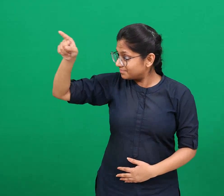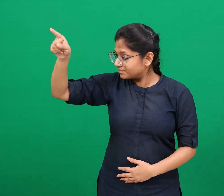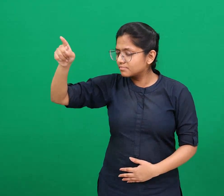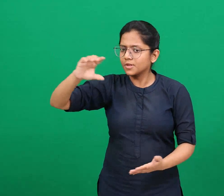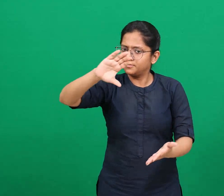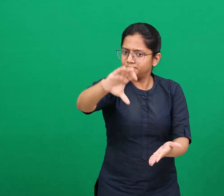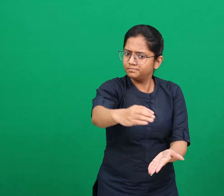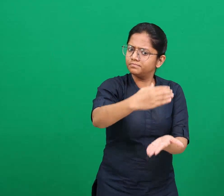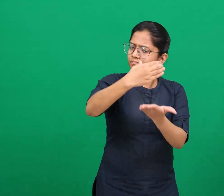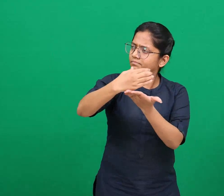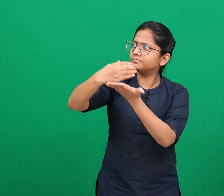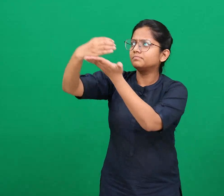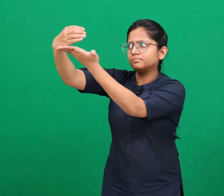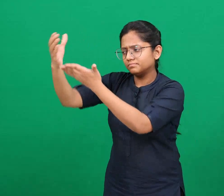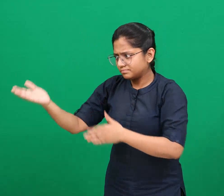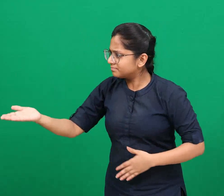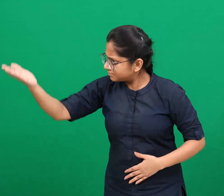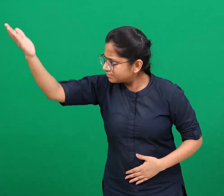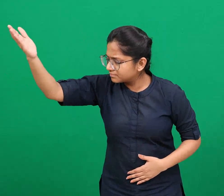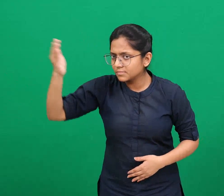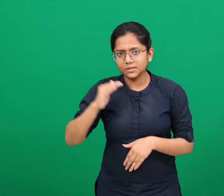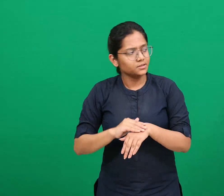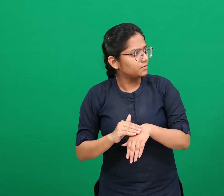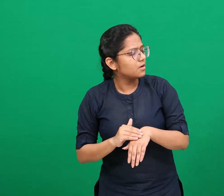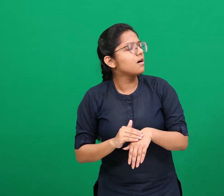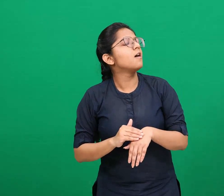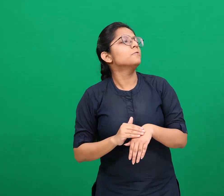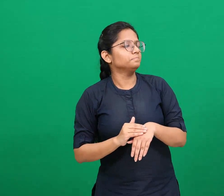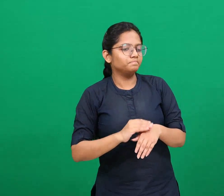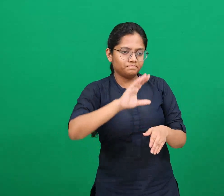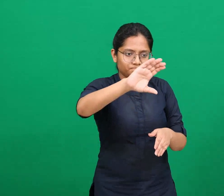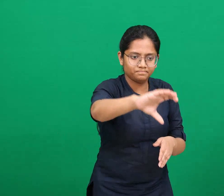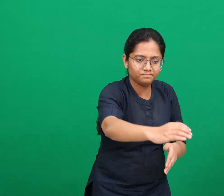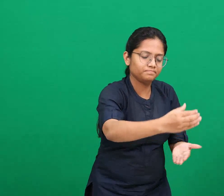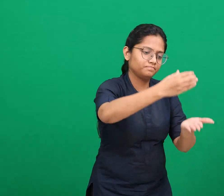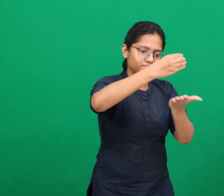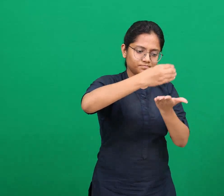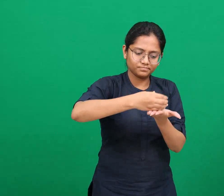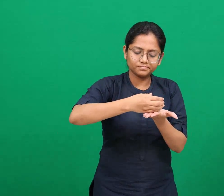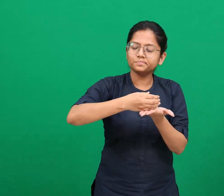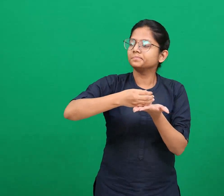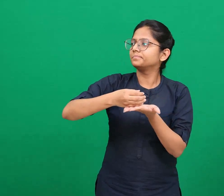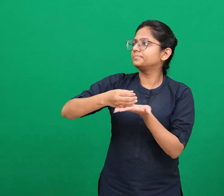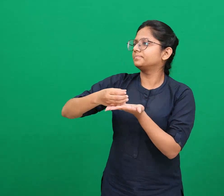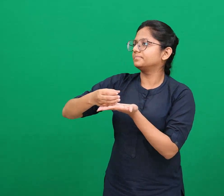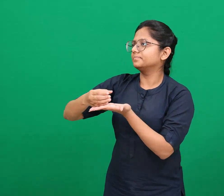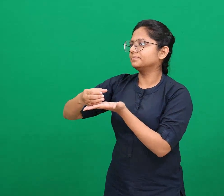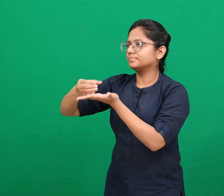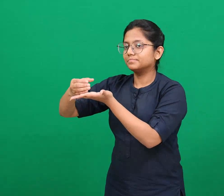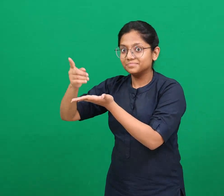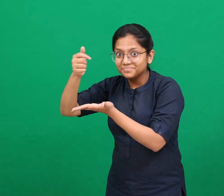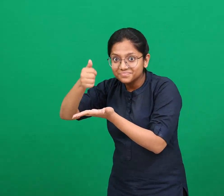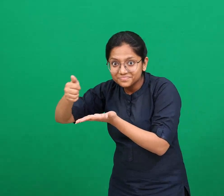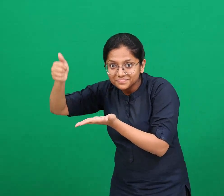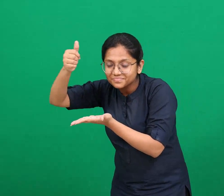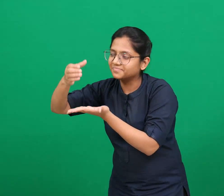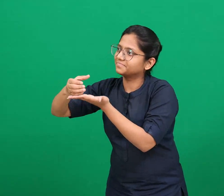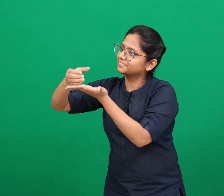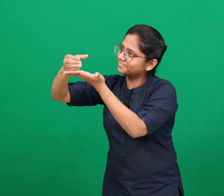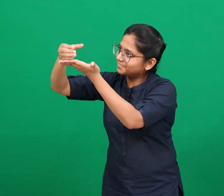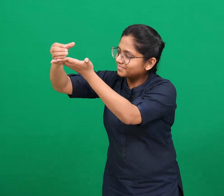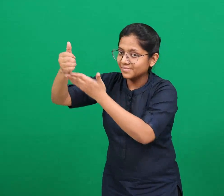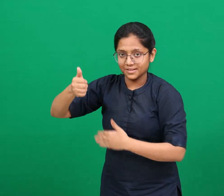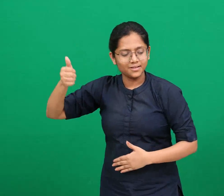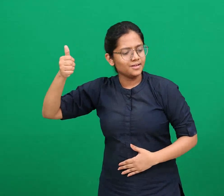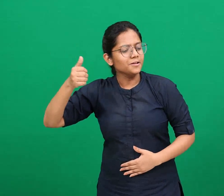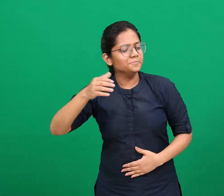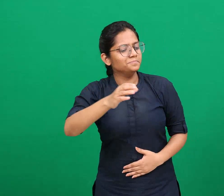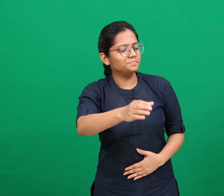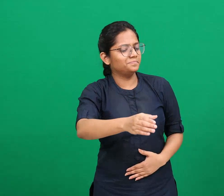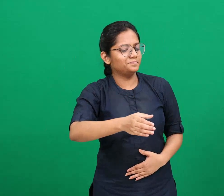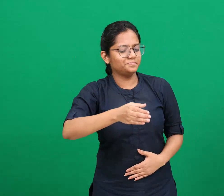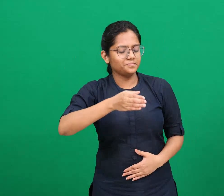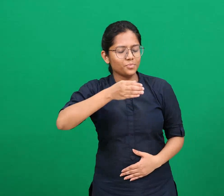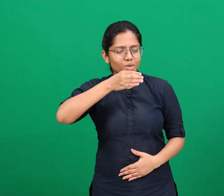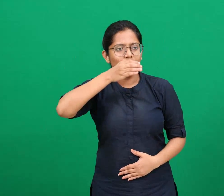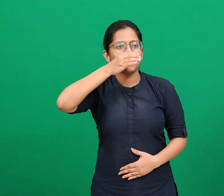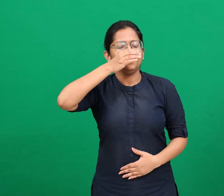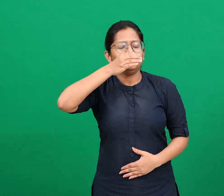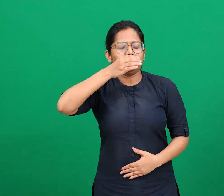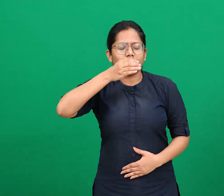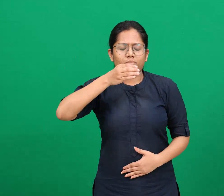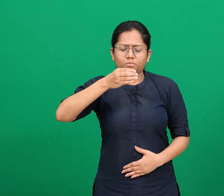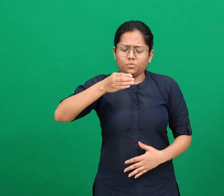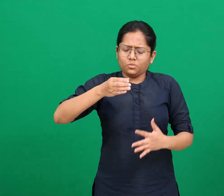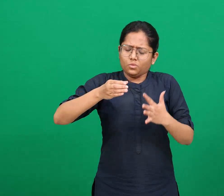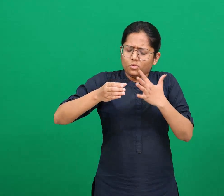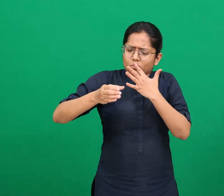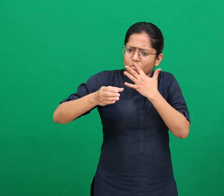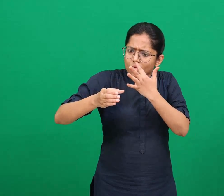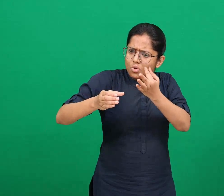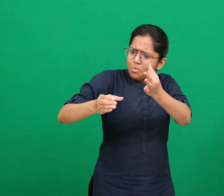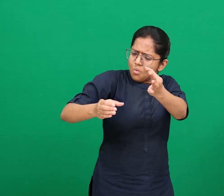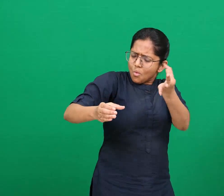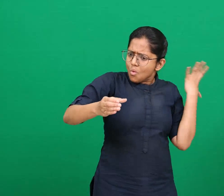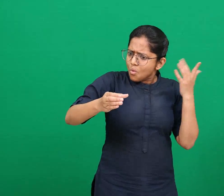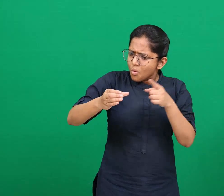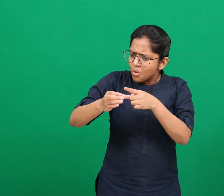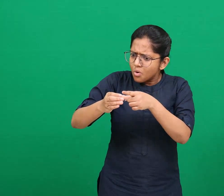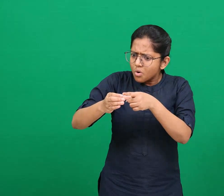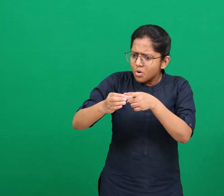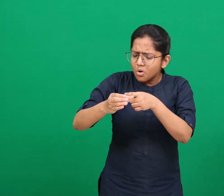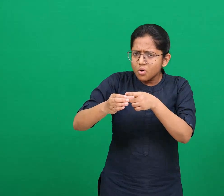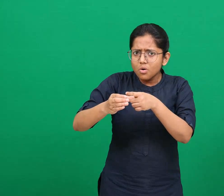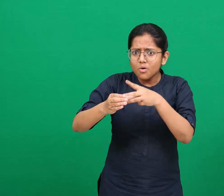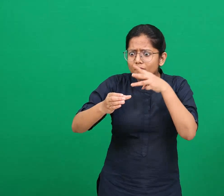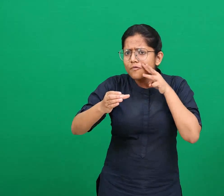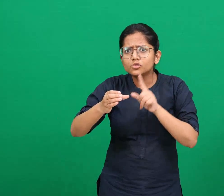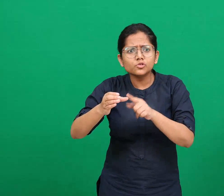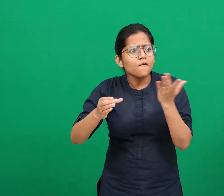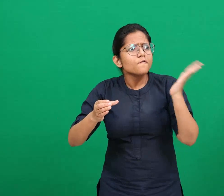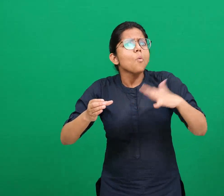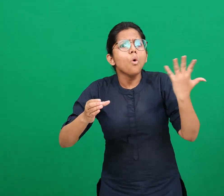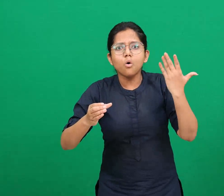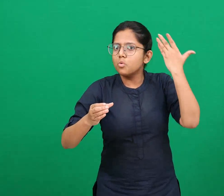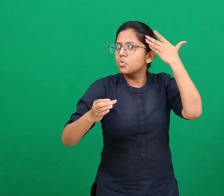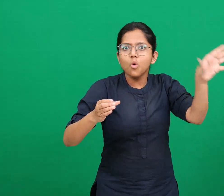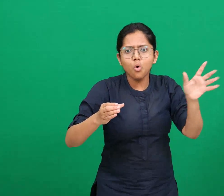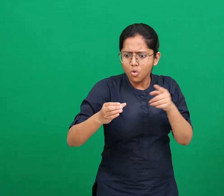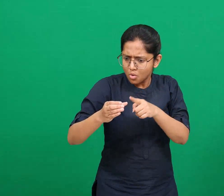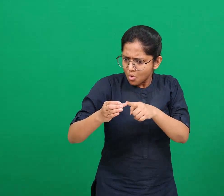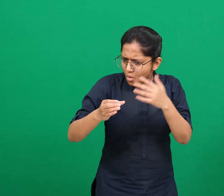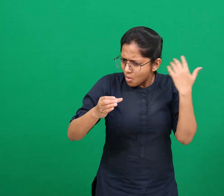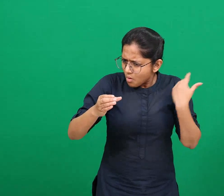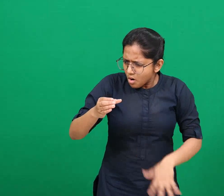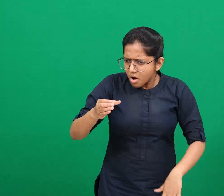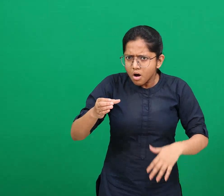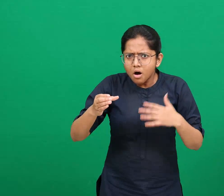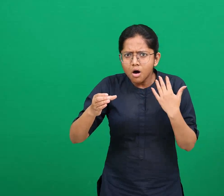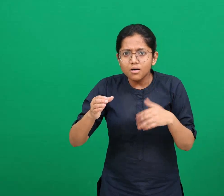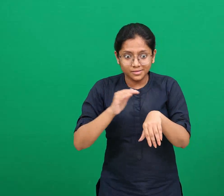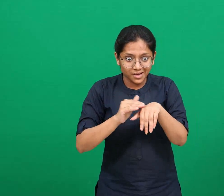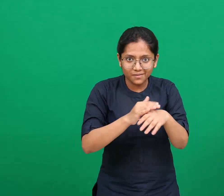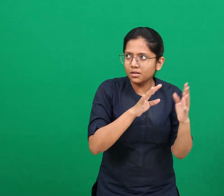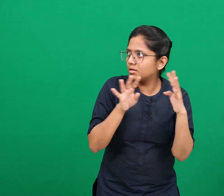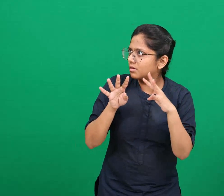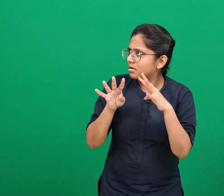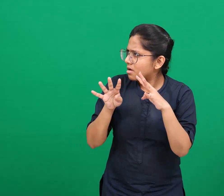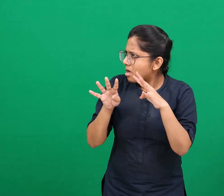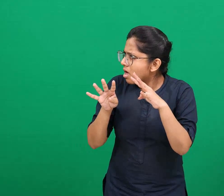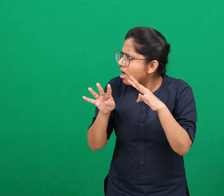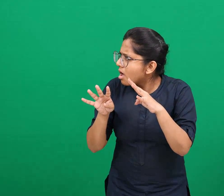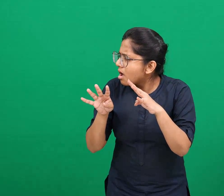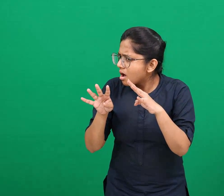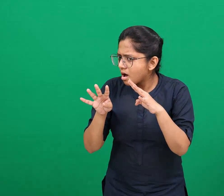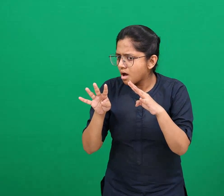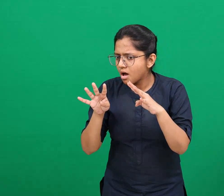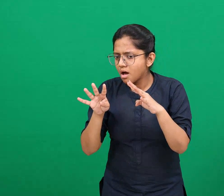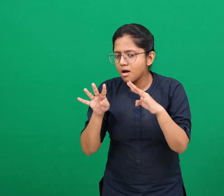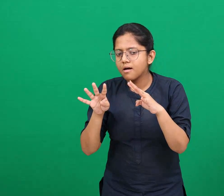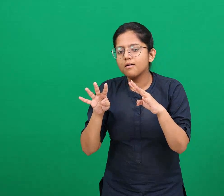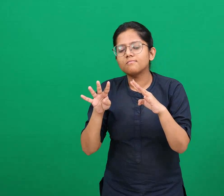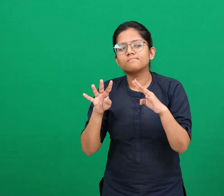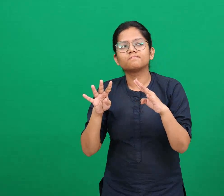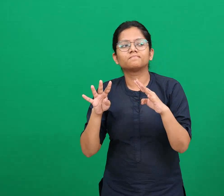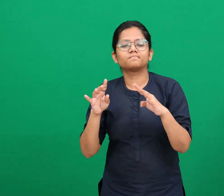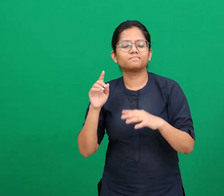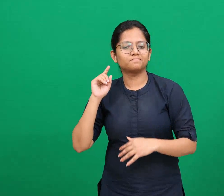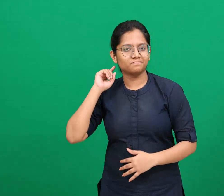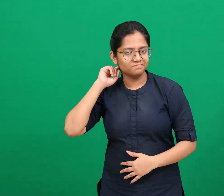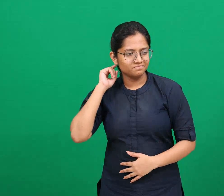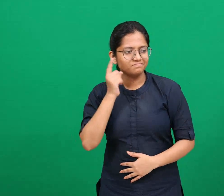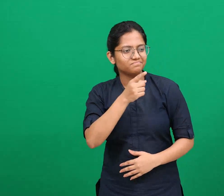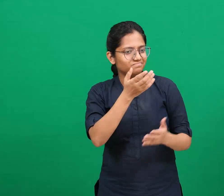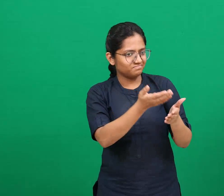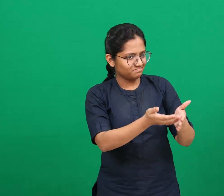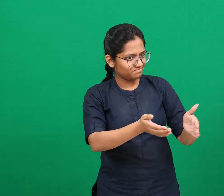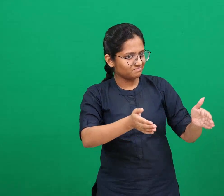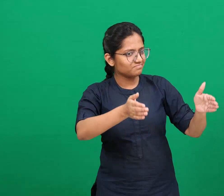They did so, and the master of the banquet tasted the water that had been turned into wine.